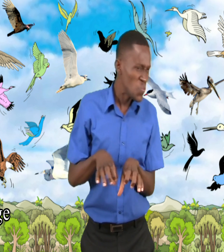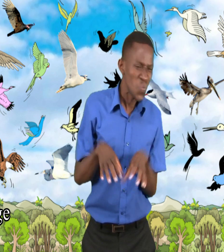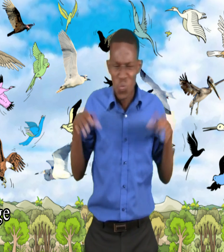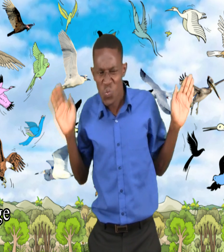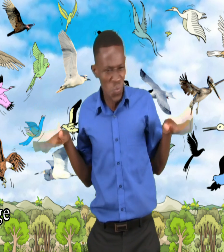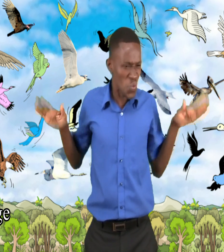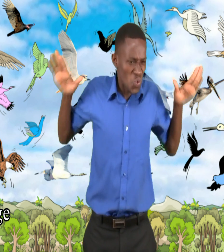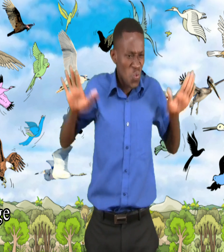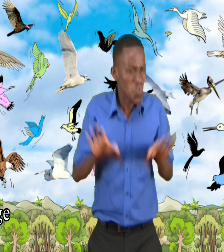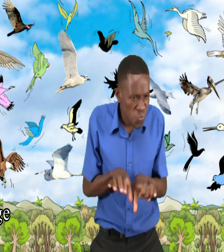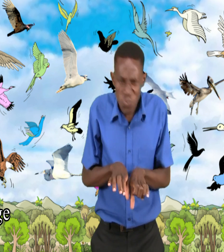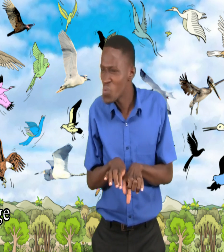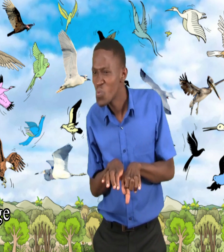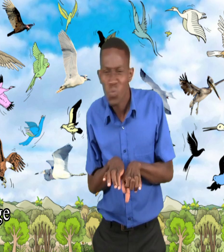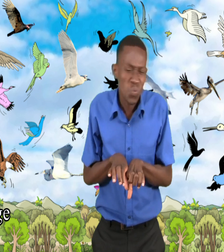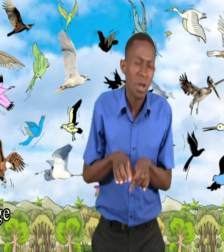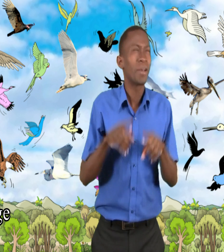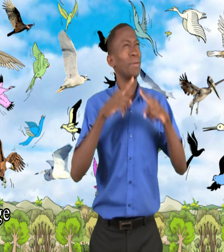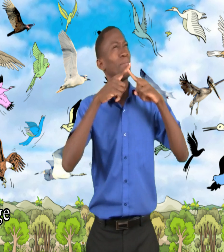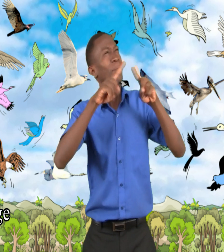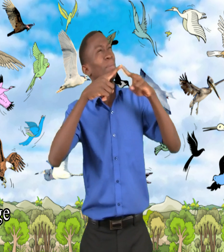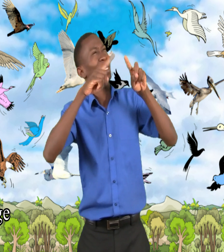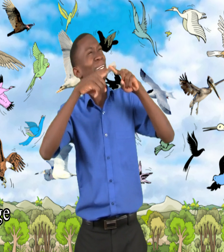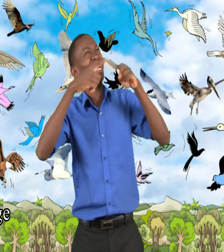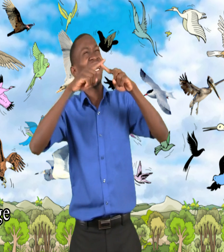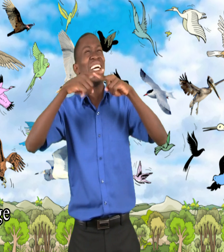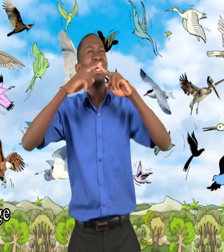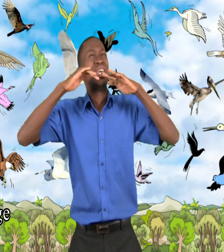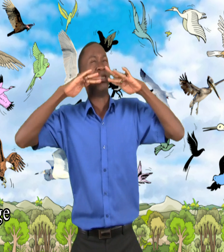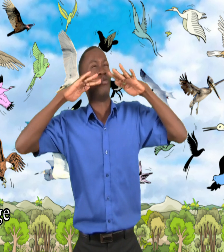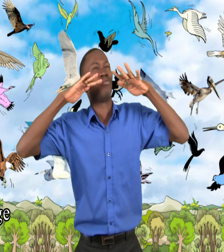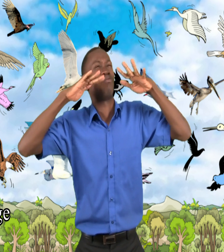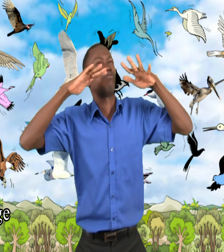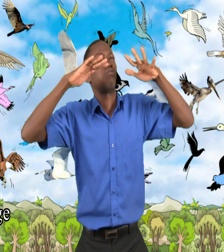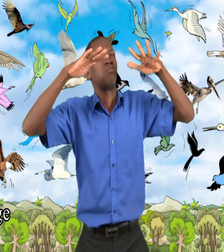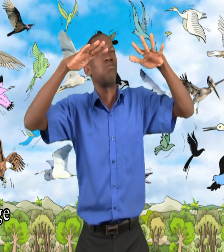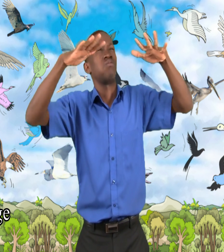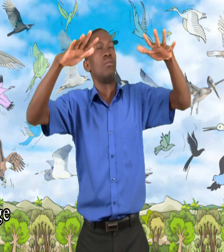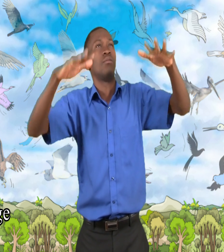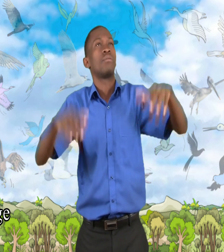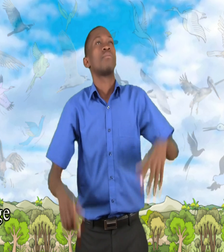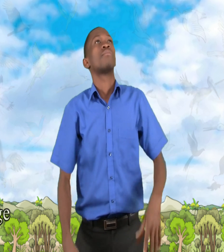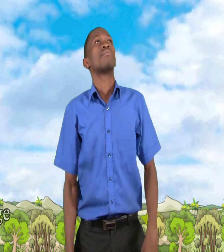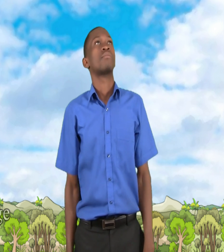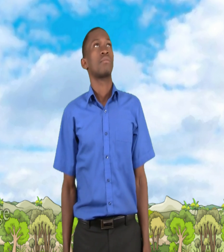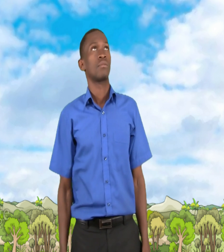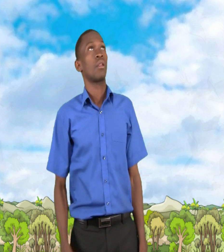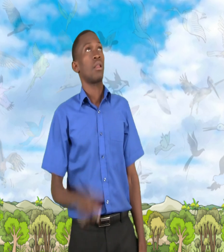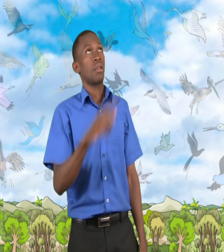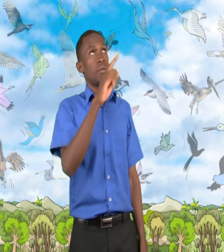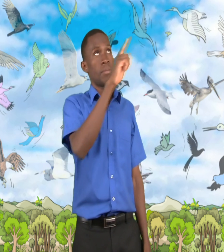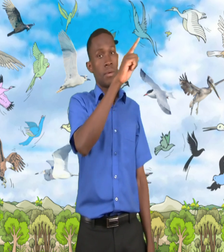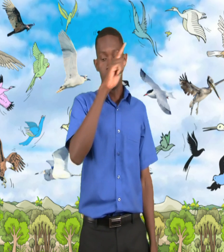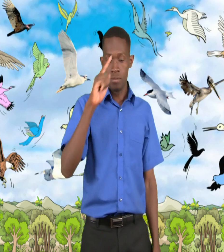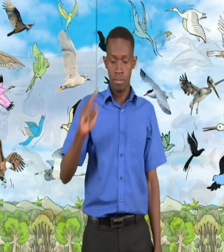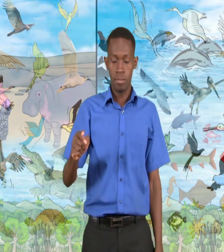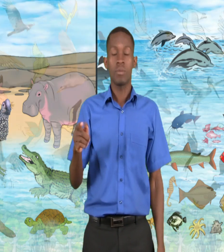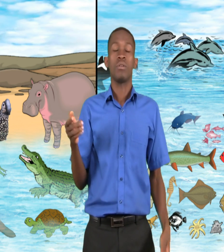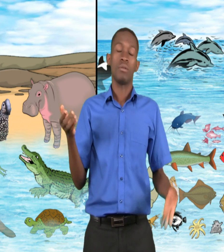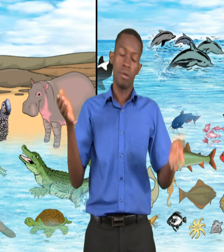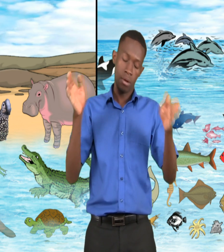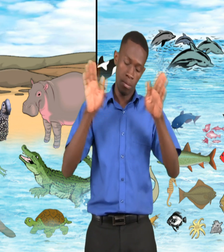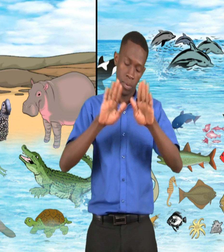And God saw that it was good.